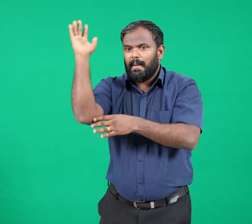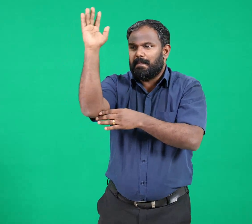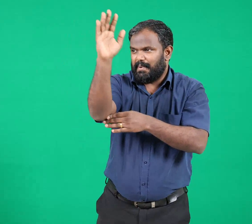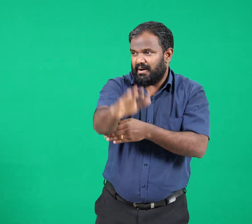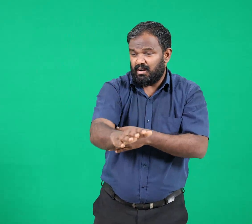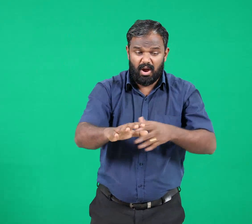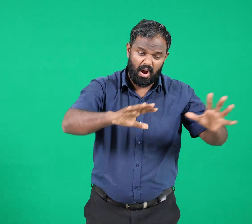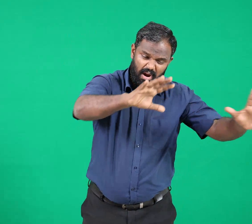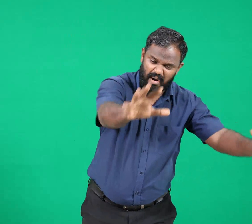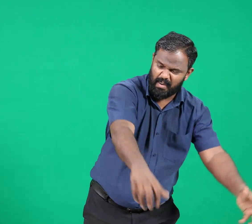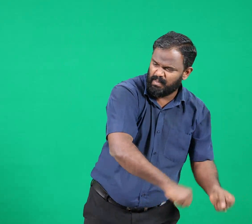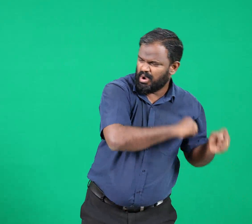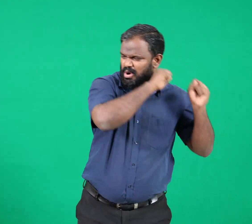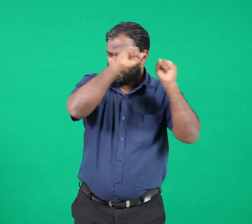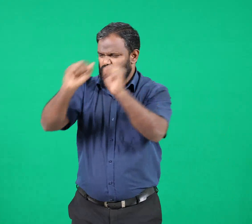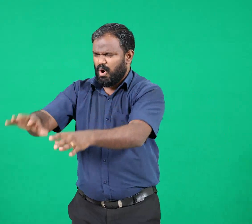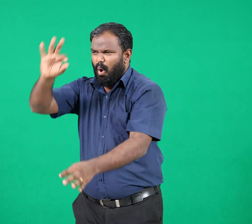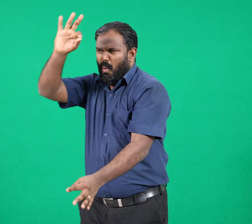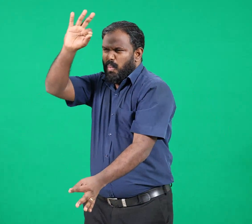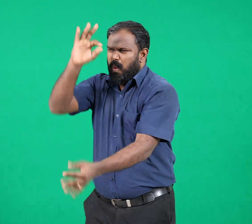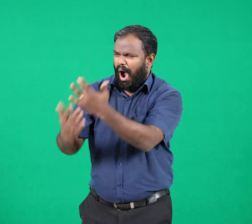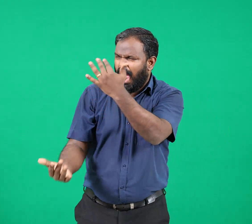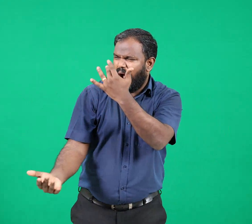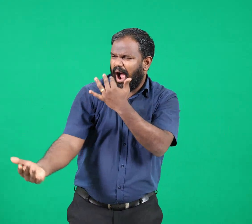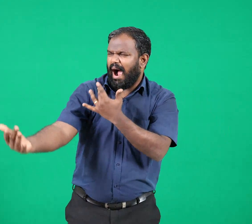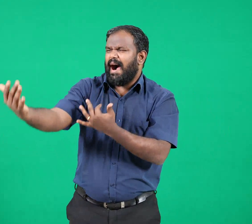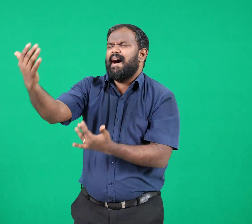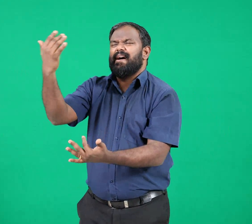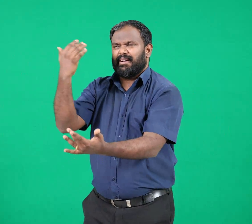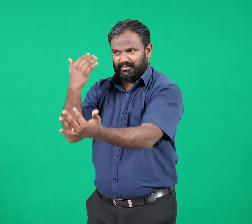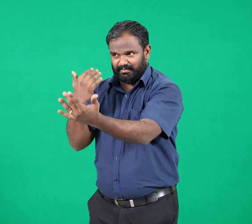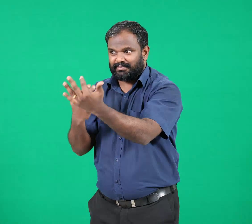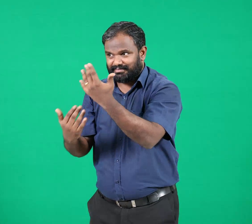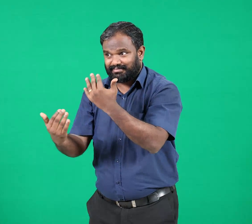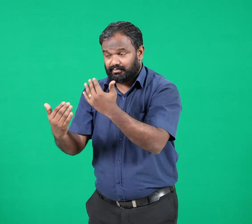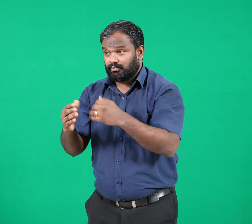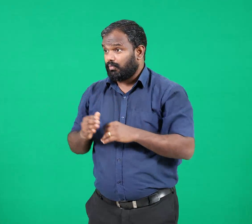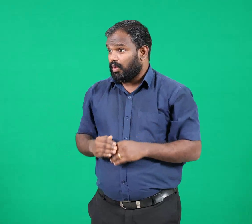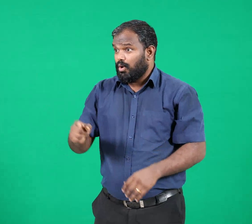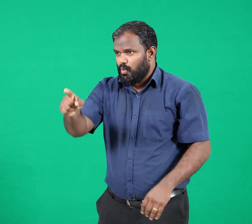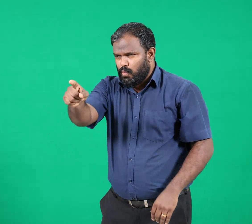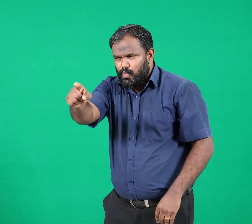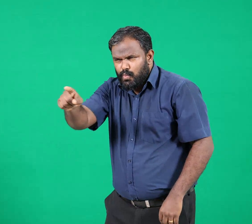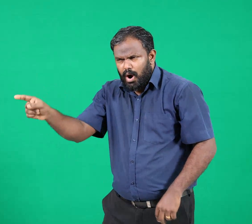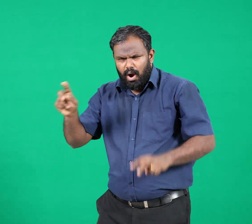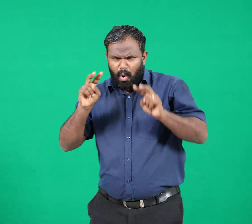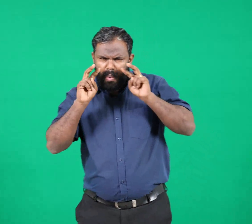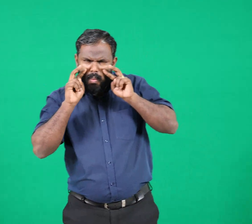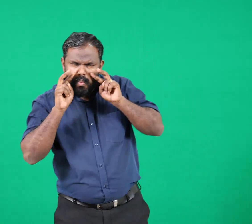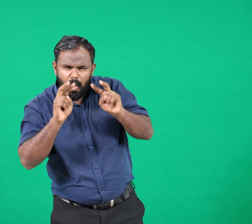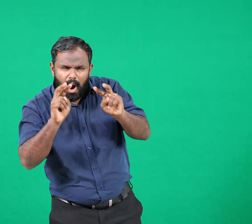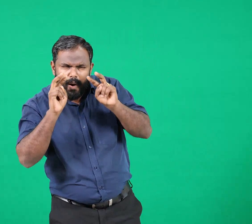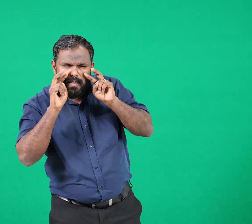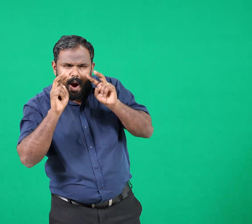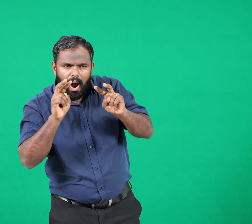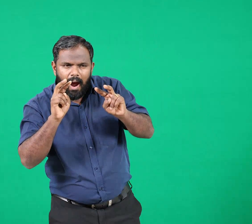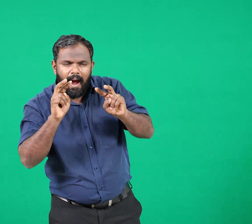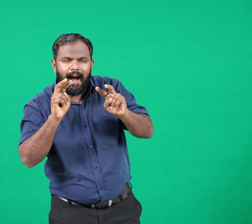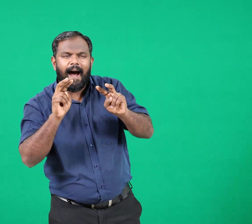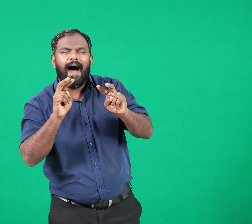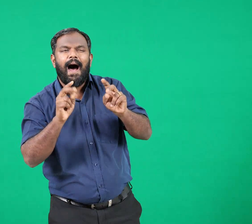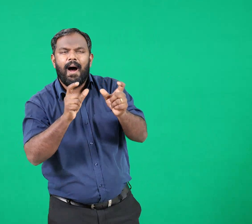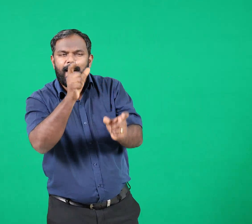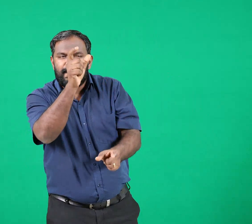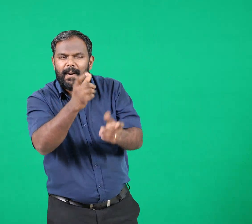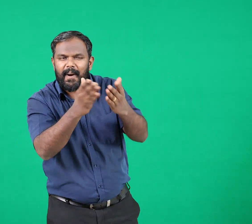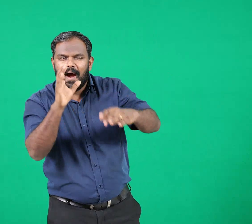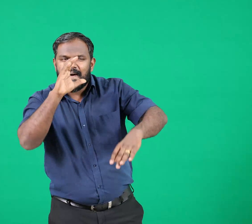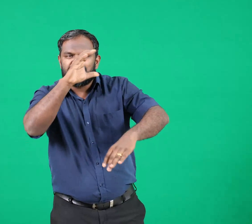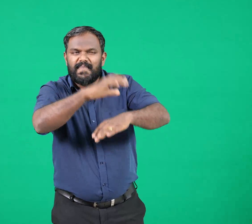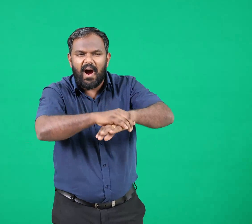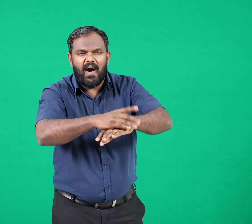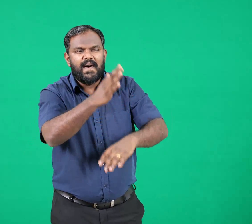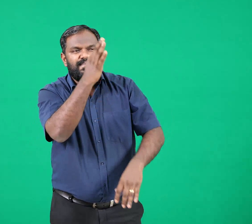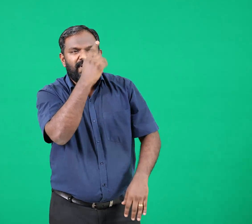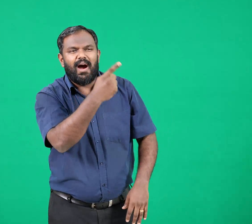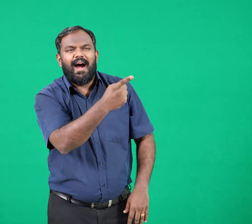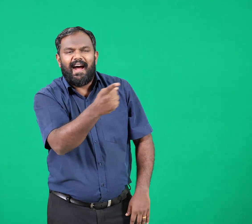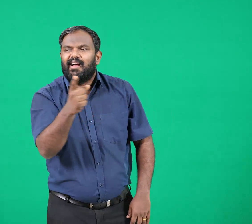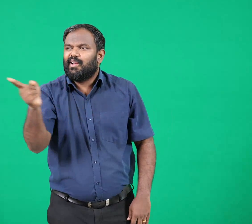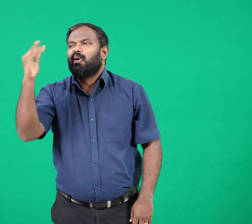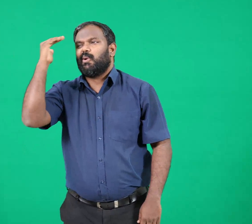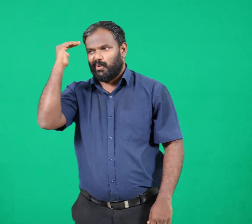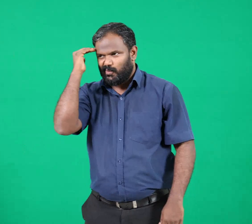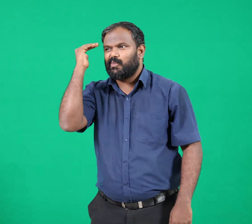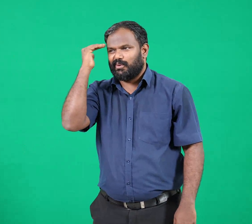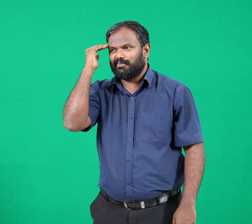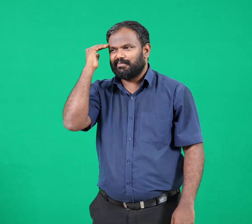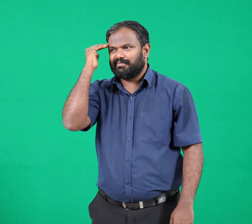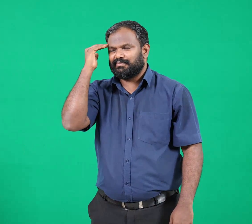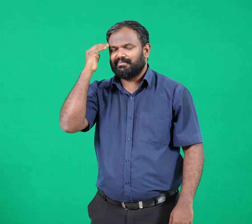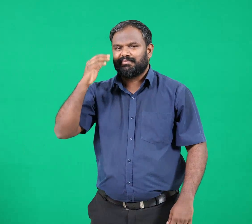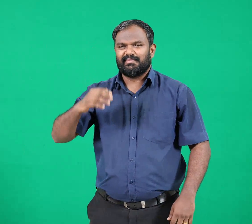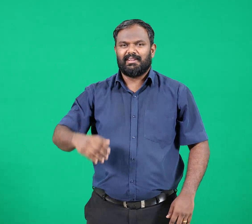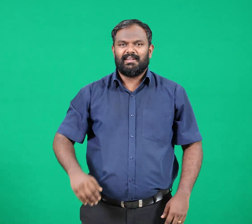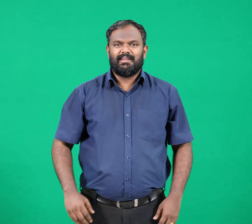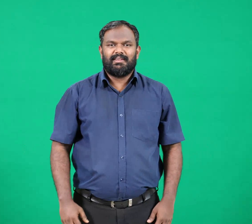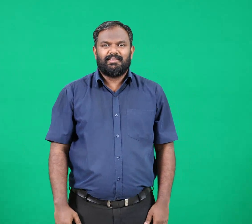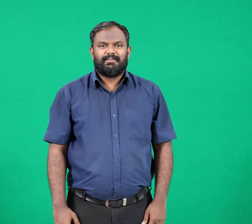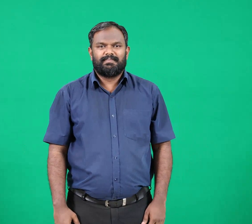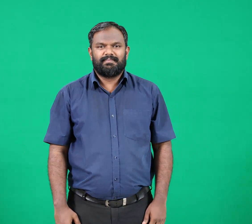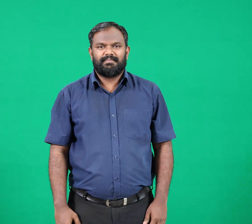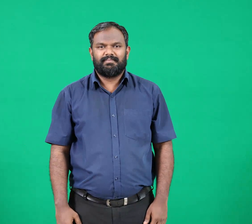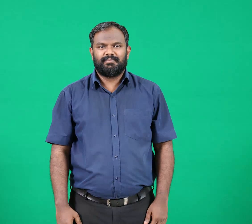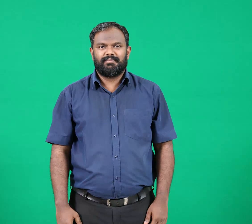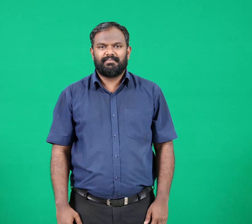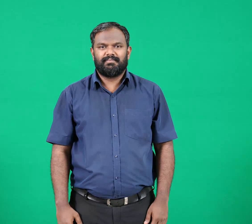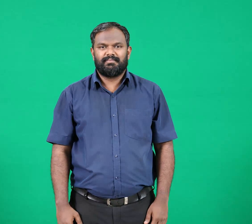So then, by their fruit you will recognize them.